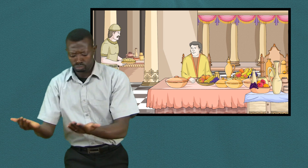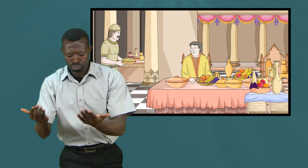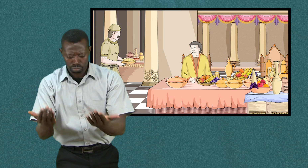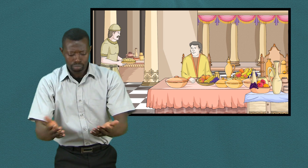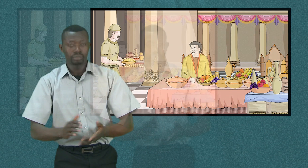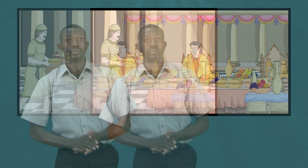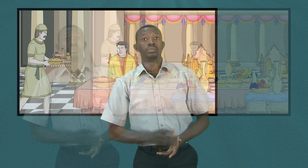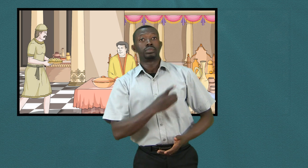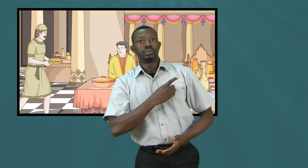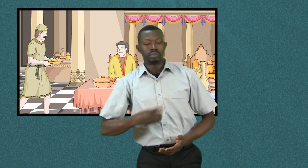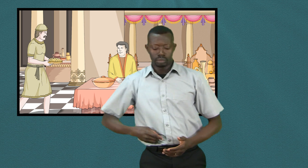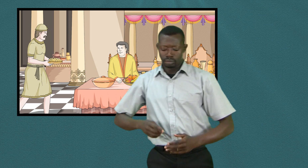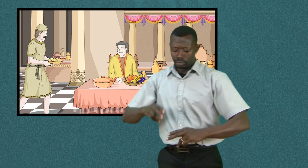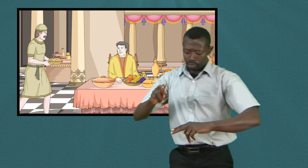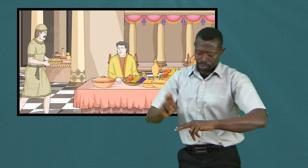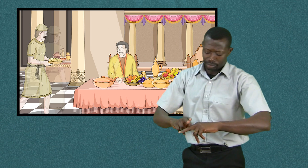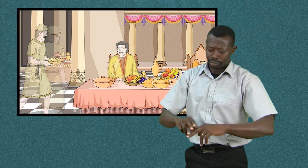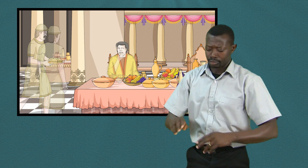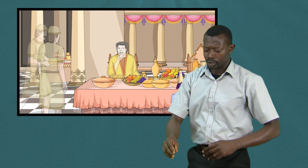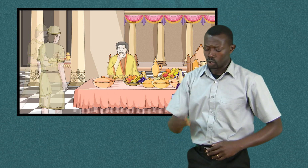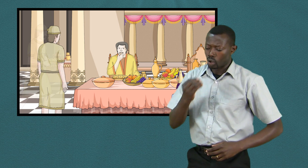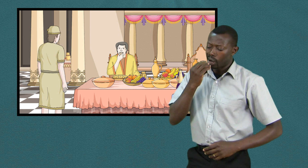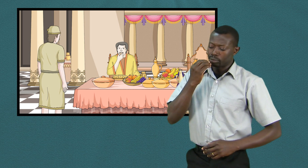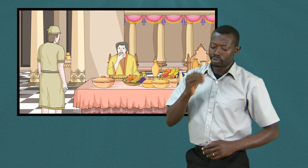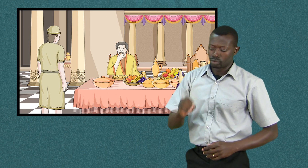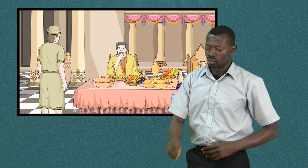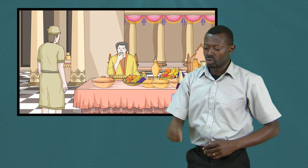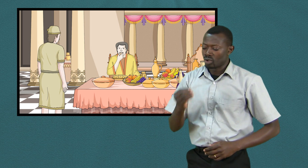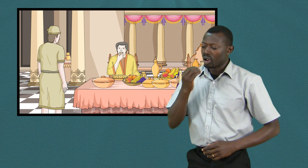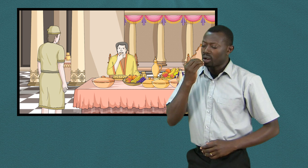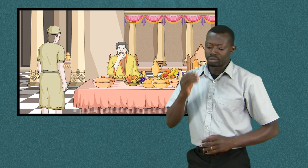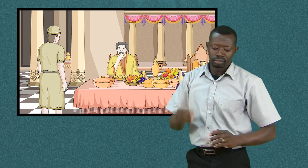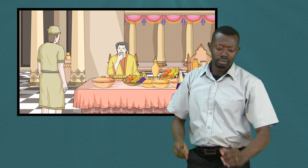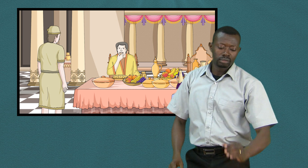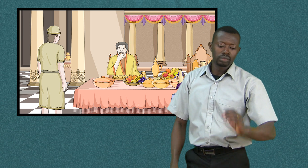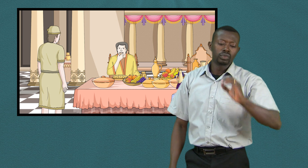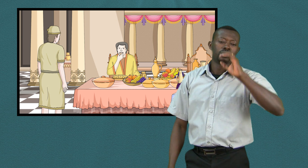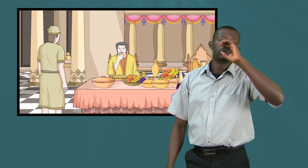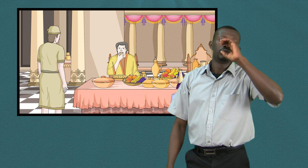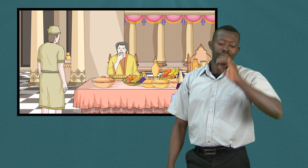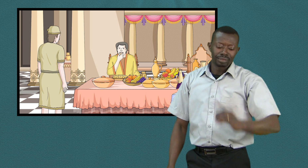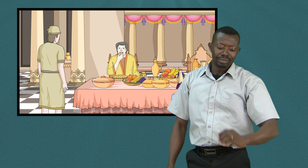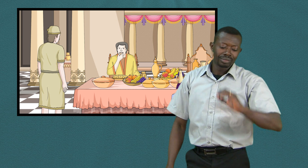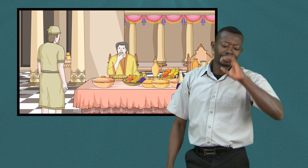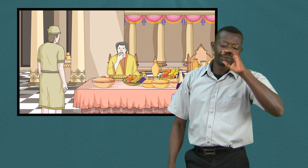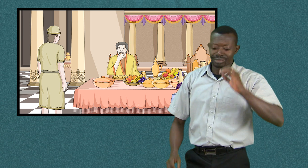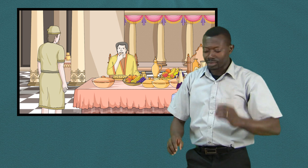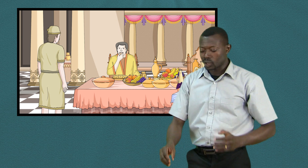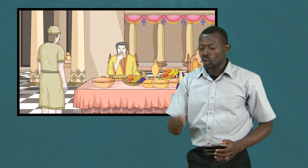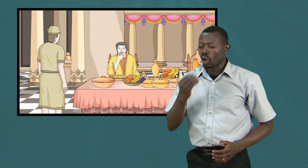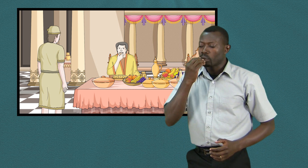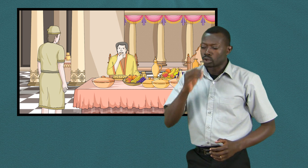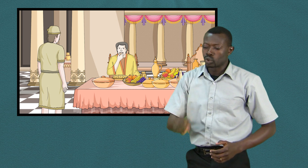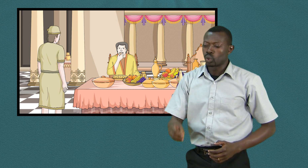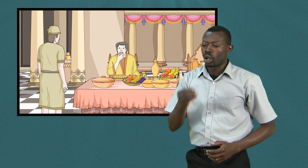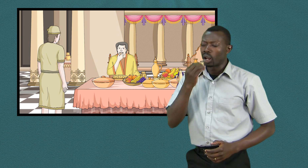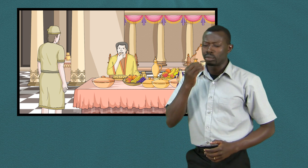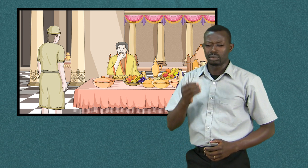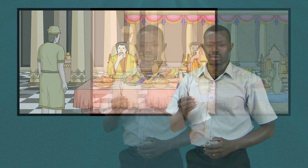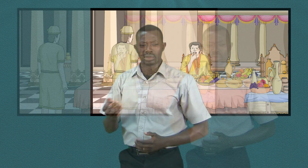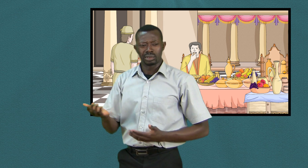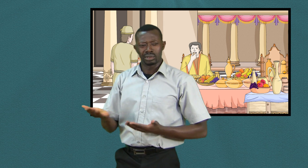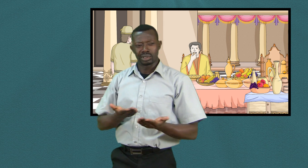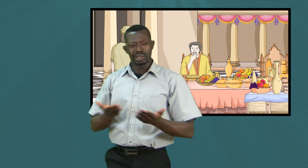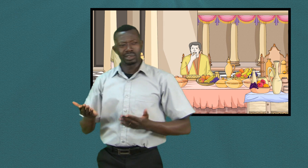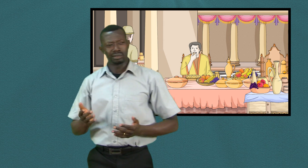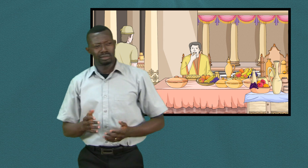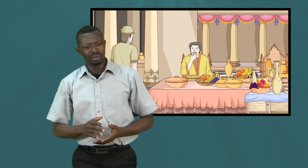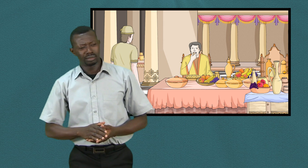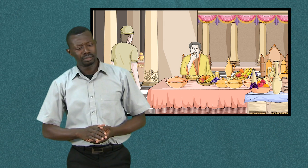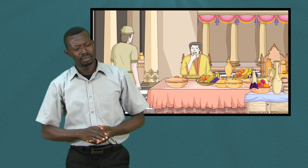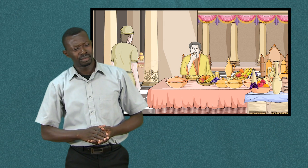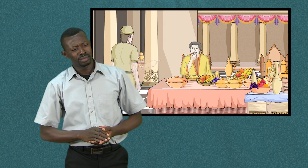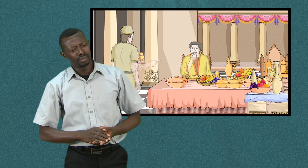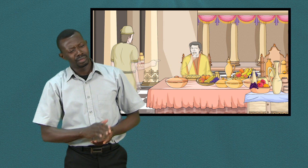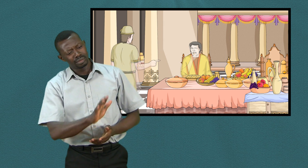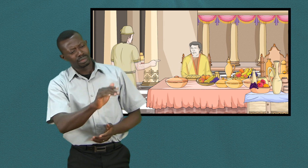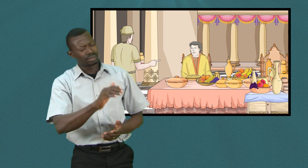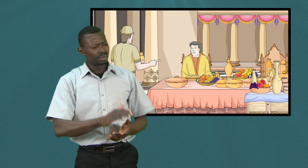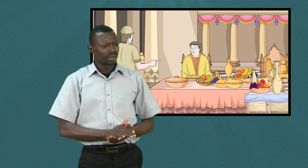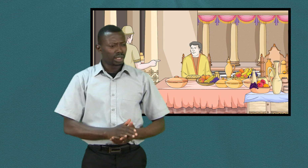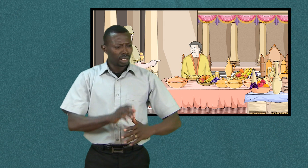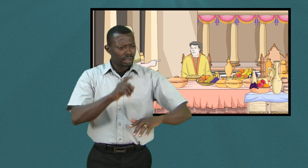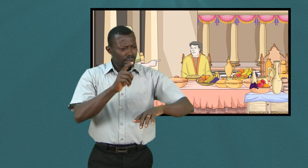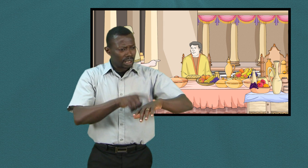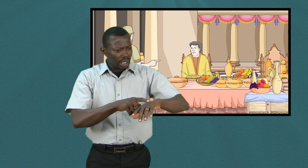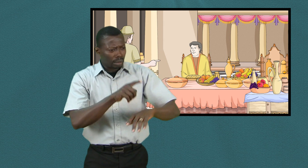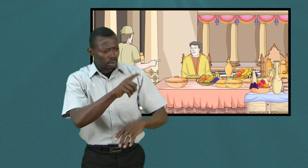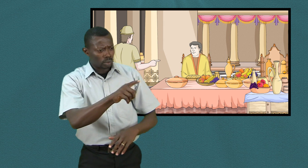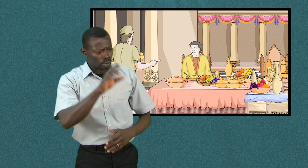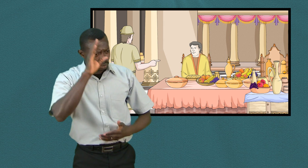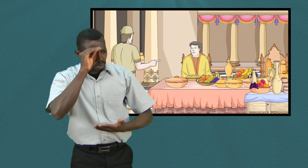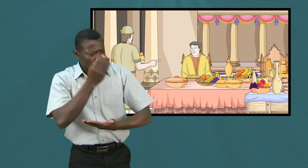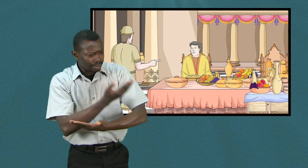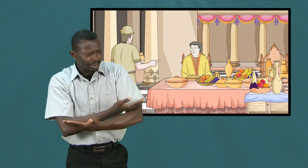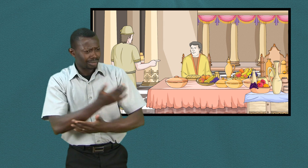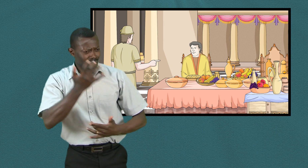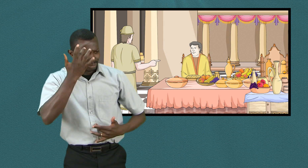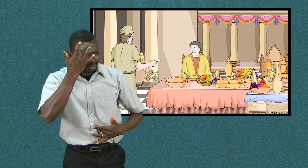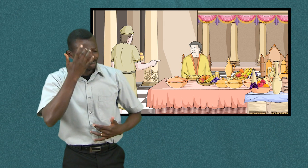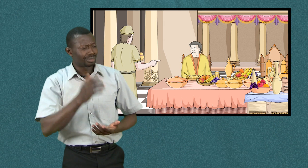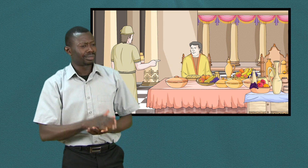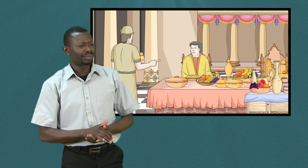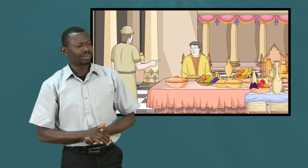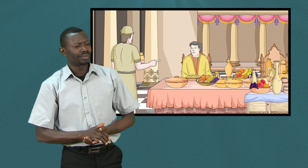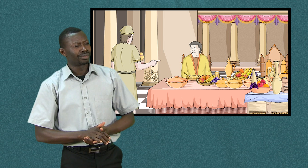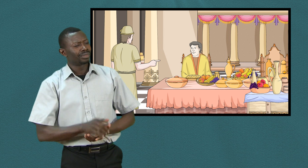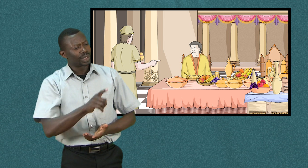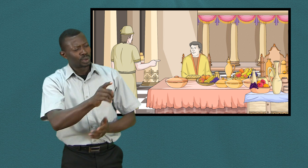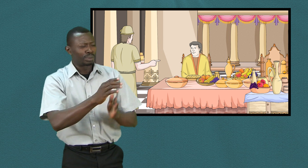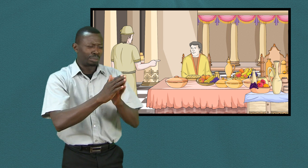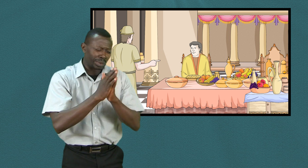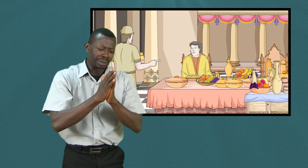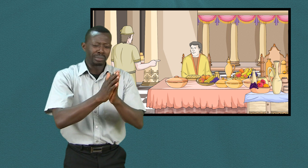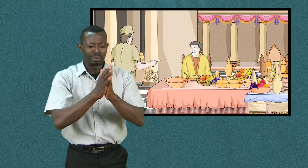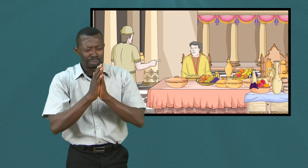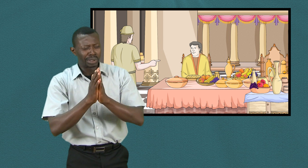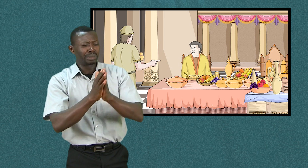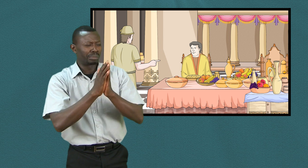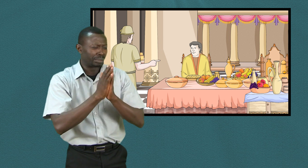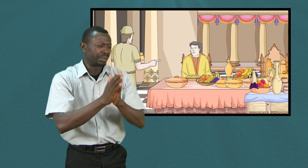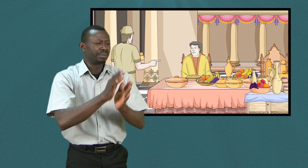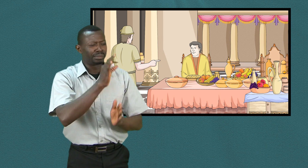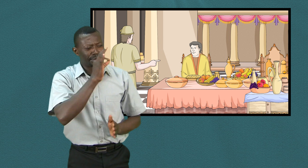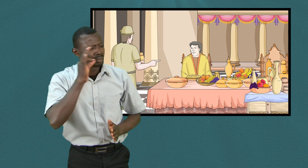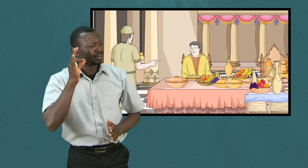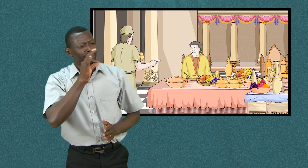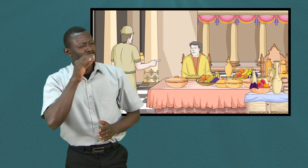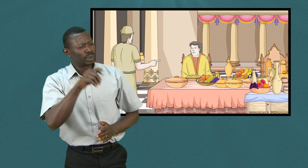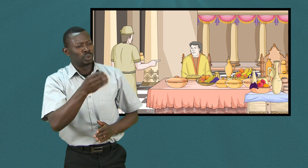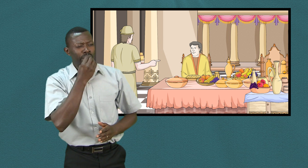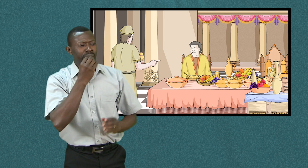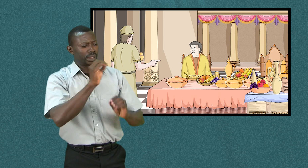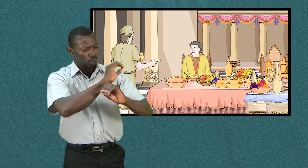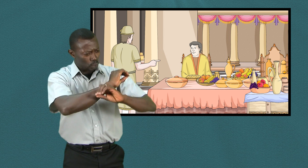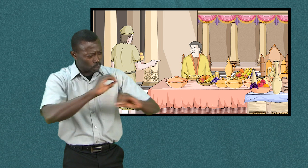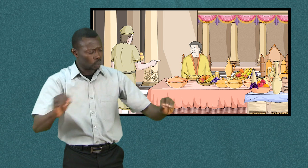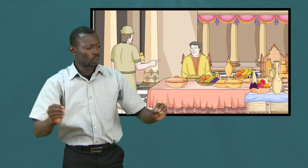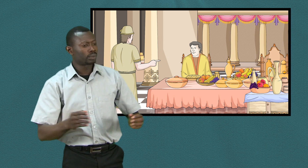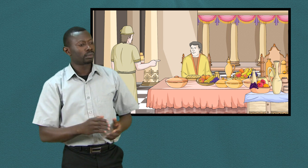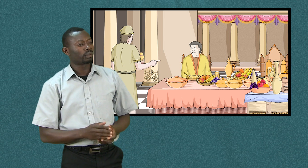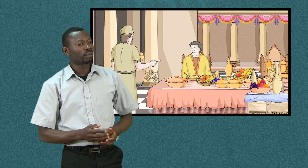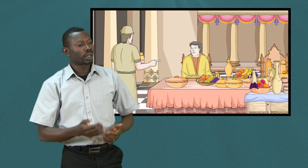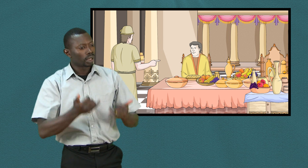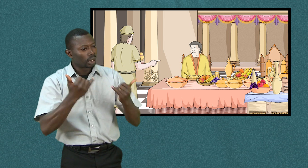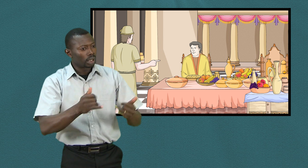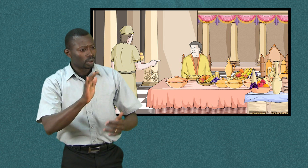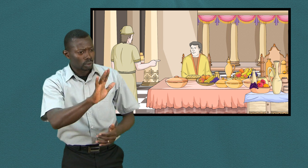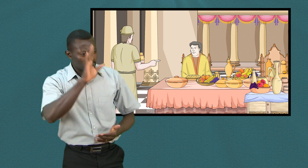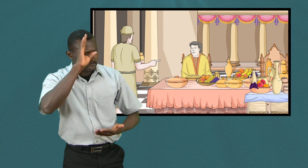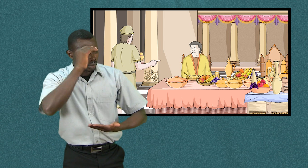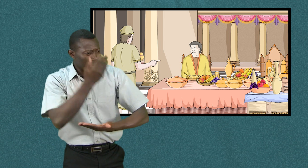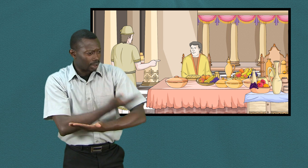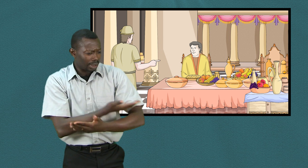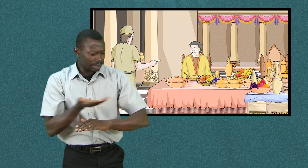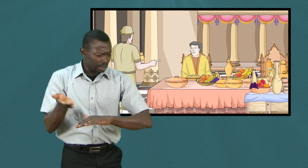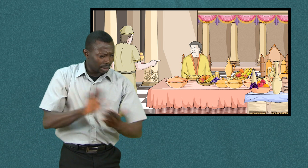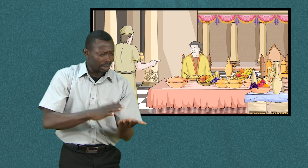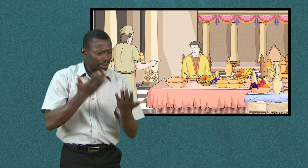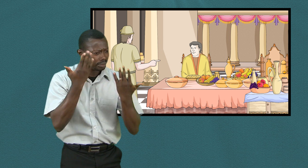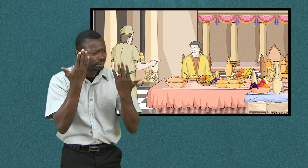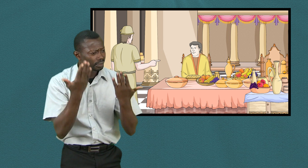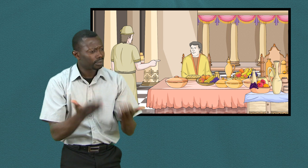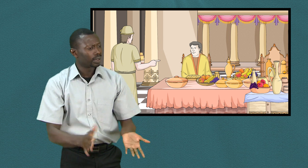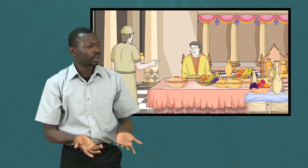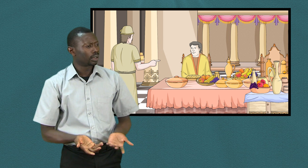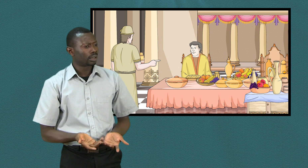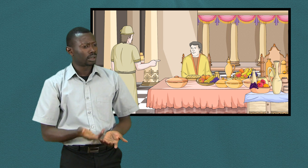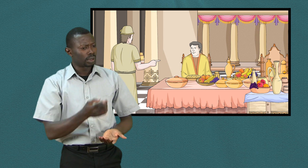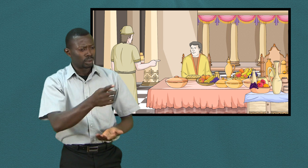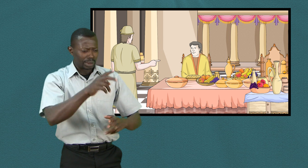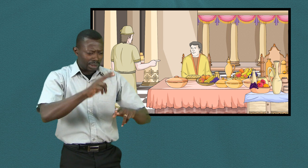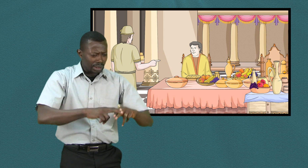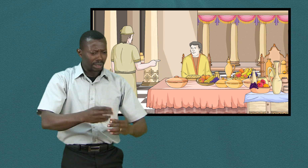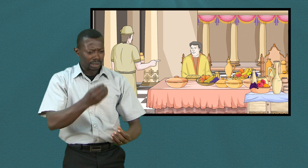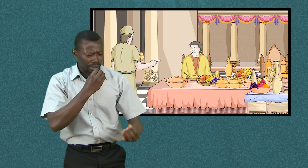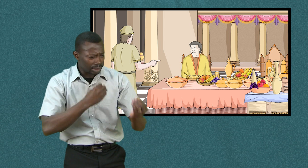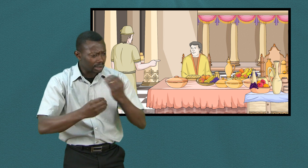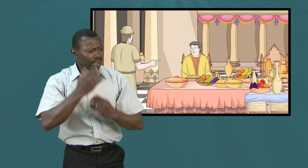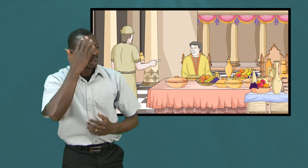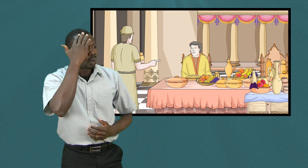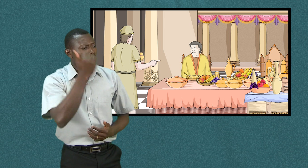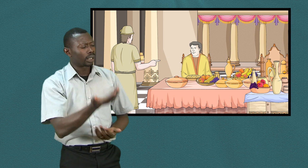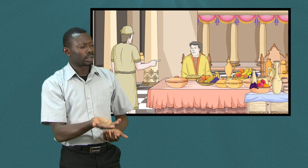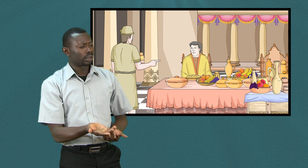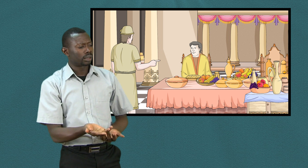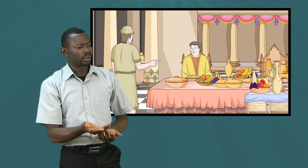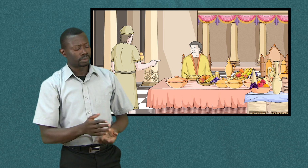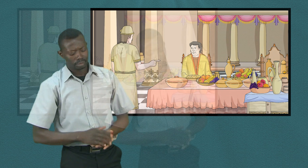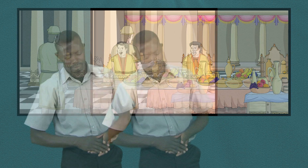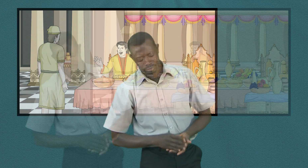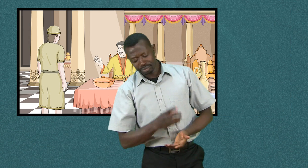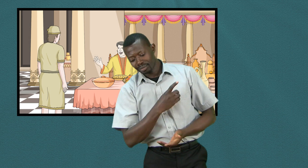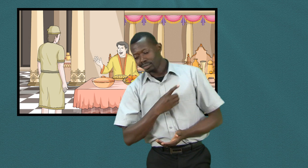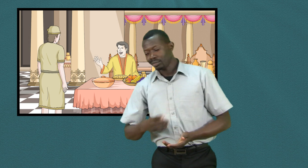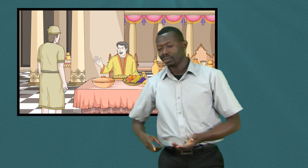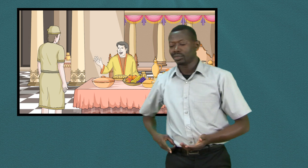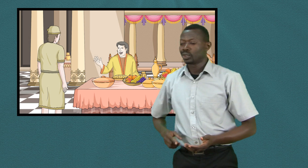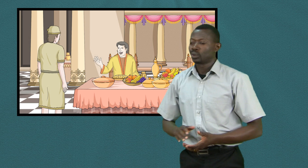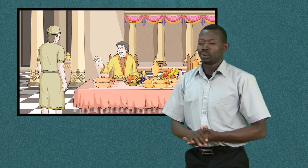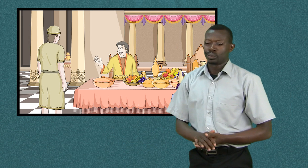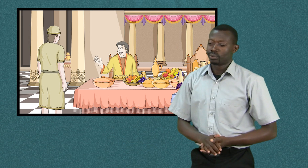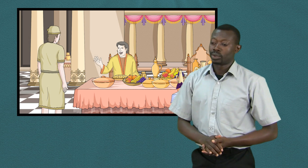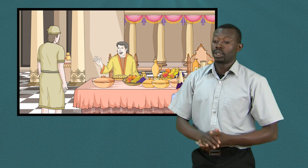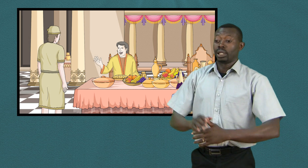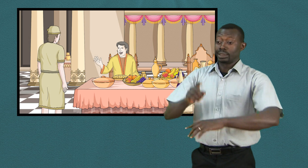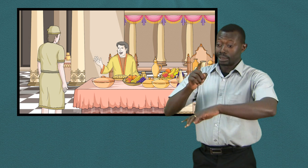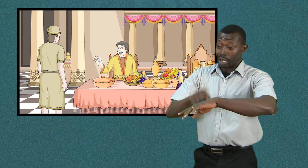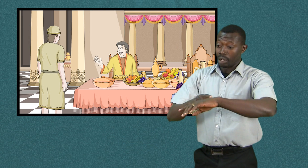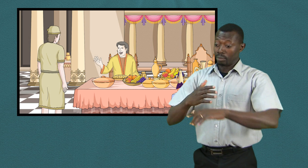“What is this you have done?” his servants asked. “While the child was alive, you fasted and wept, but when he died, you got up and ate.”